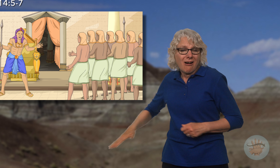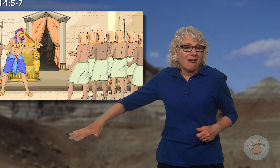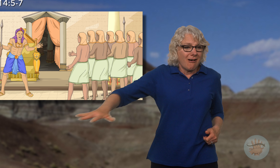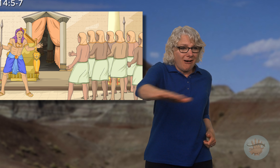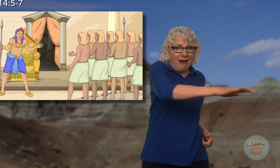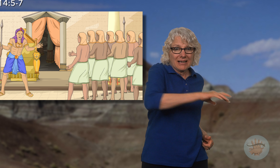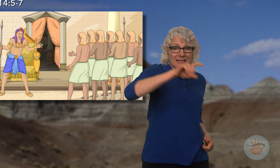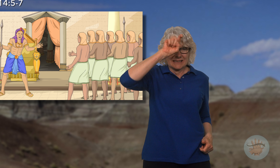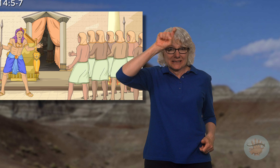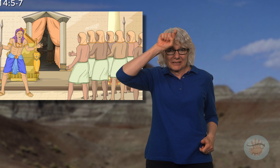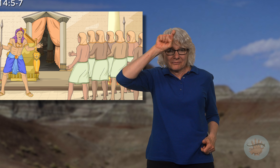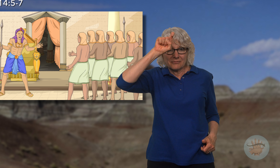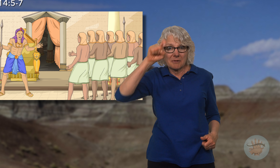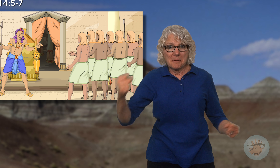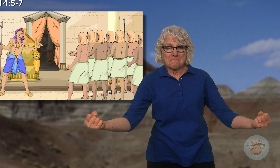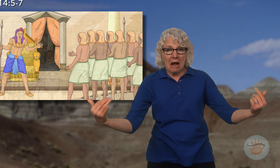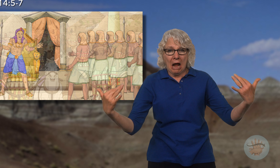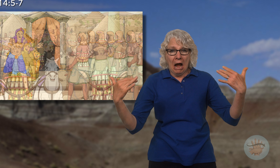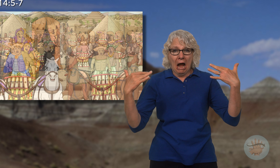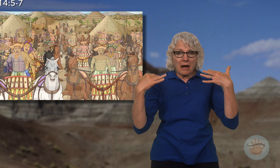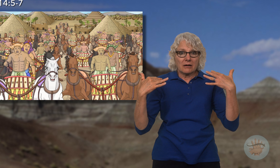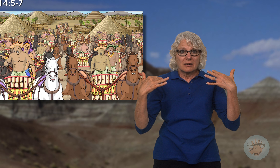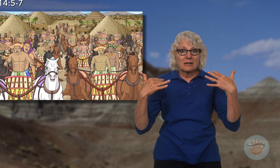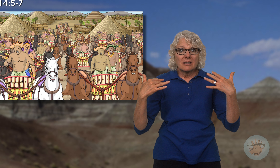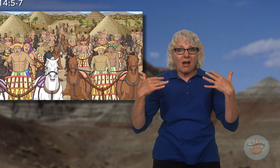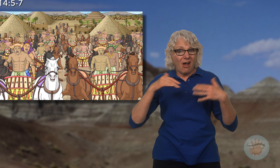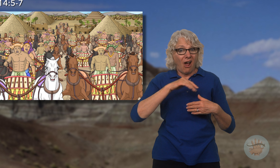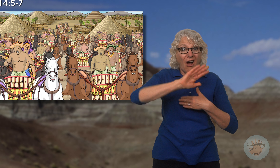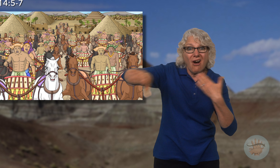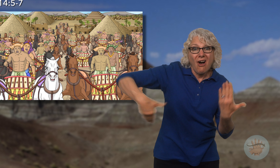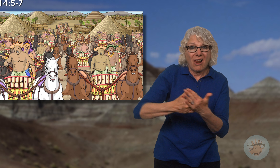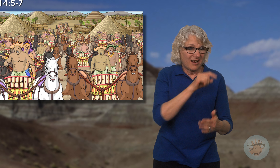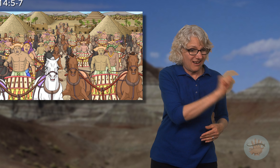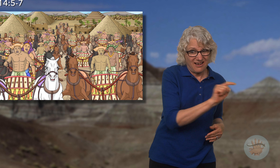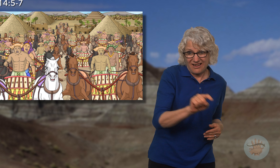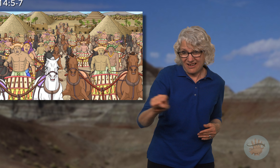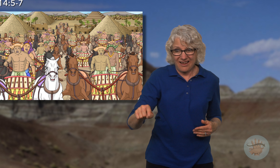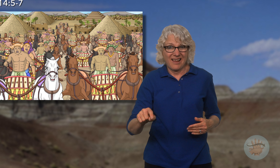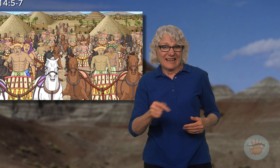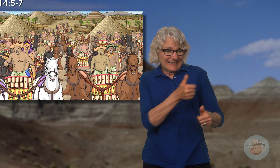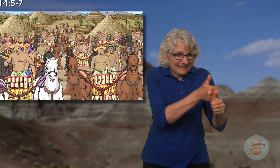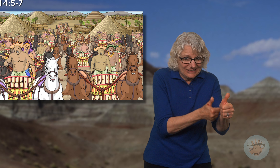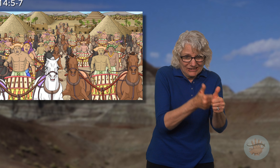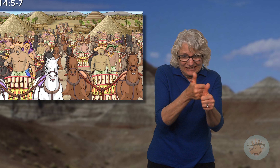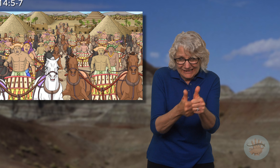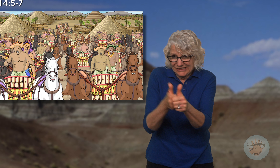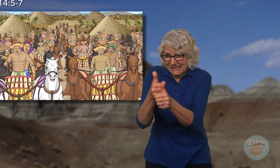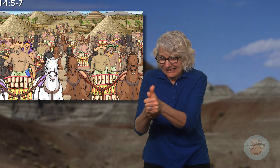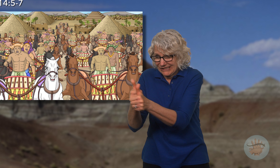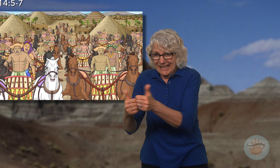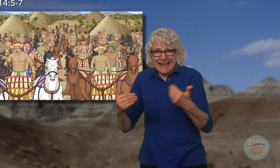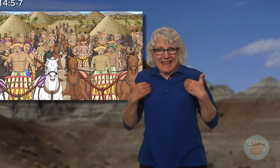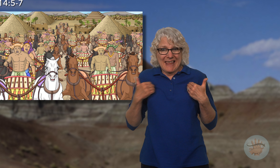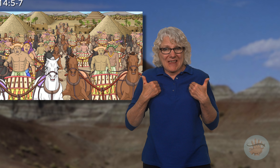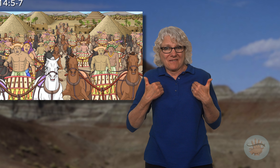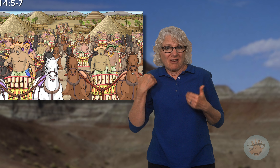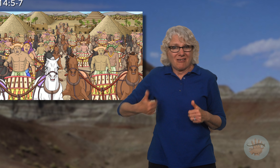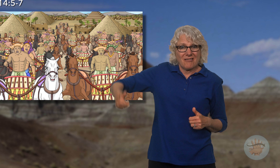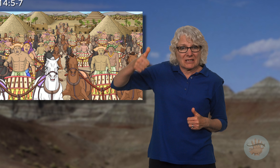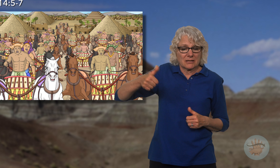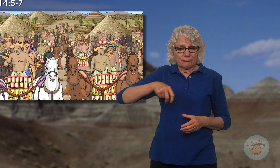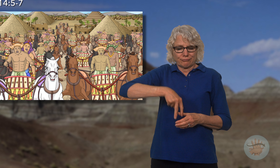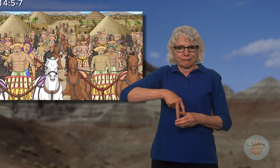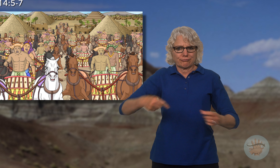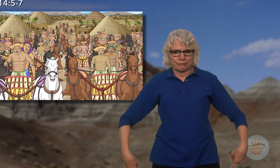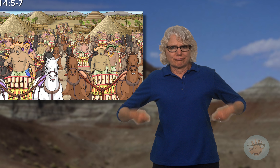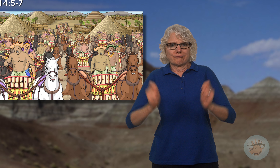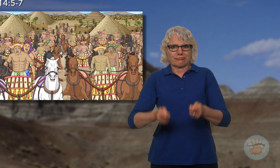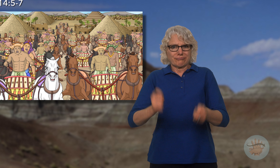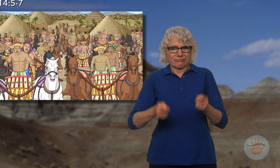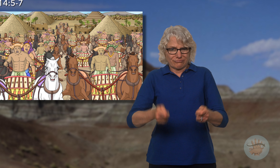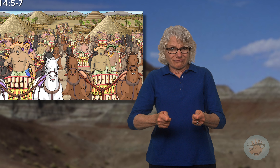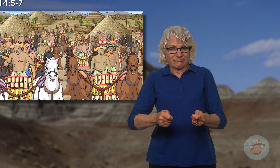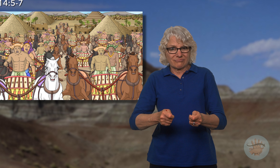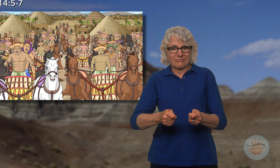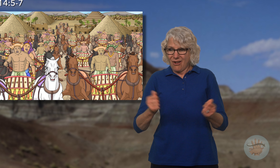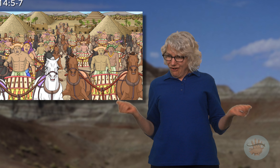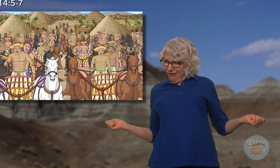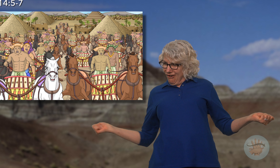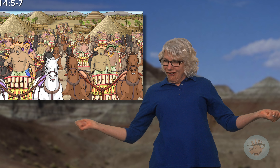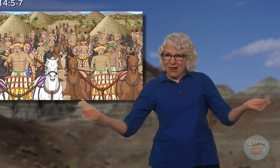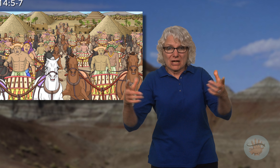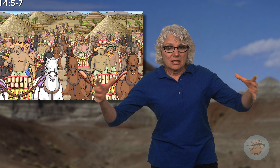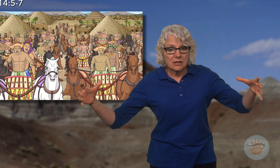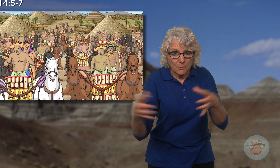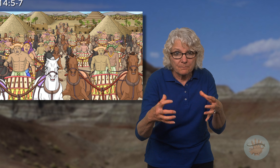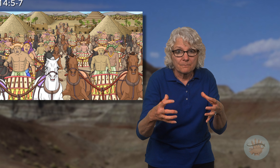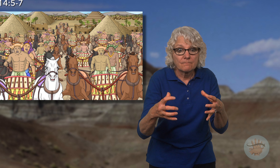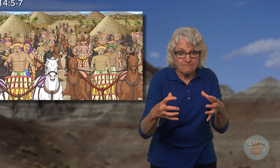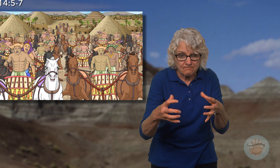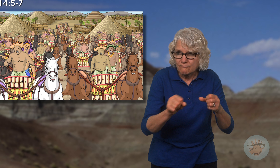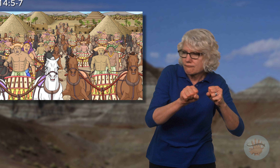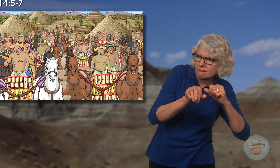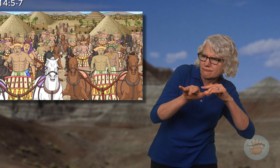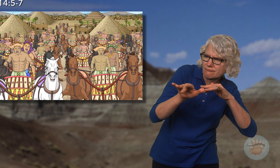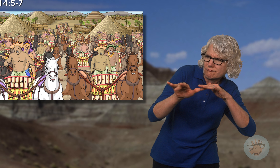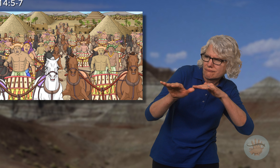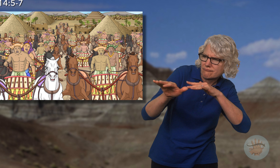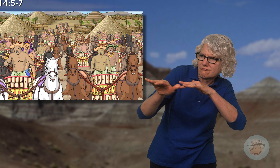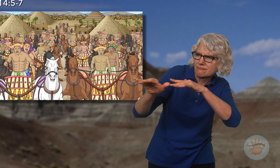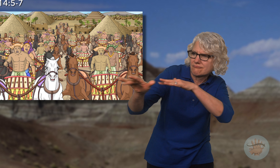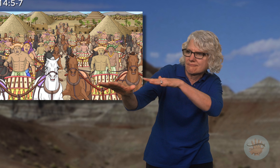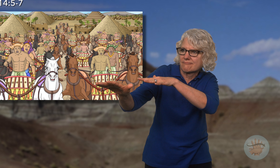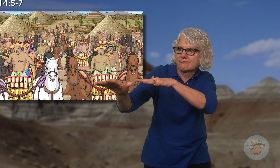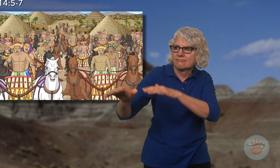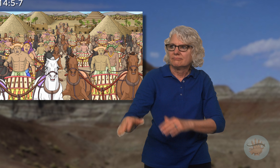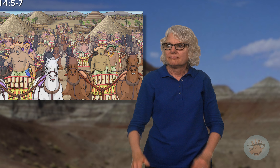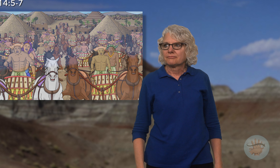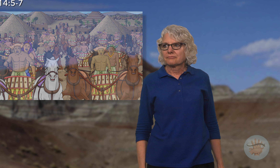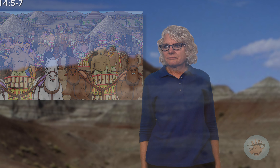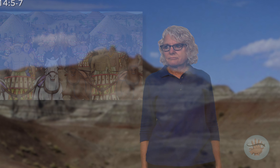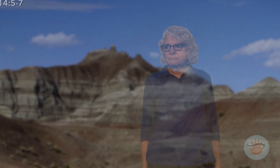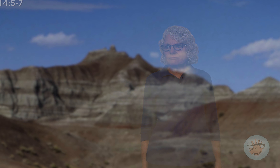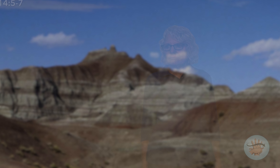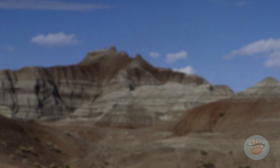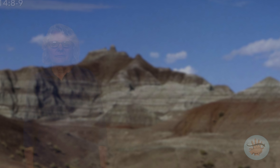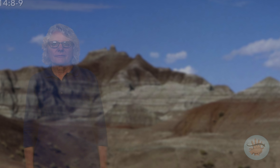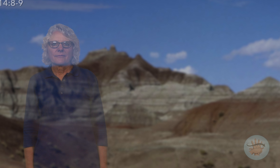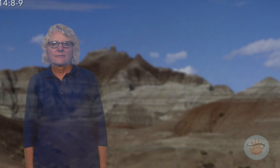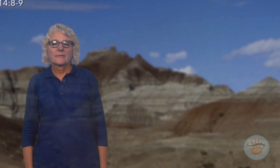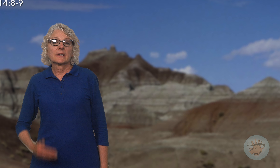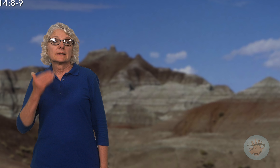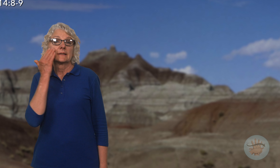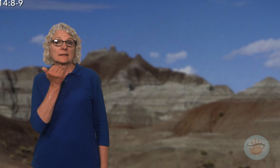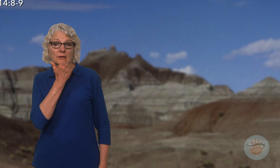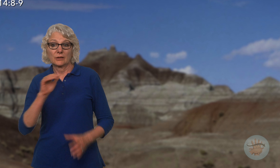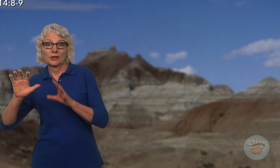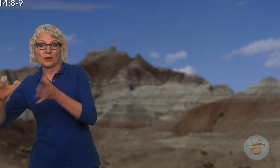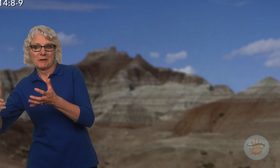So Pharaoh prepared his chariot and took his army with him. He took 600 of the best chariots, and all the other chariots of Egypt, with officers over all of them.